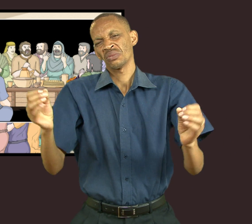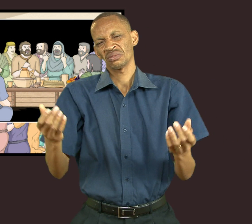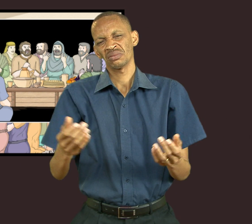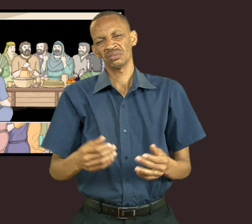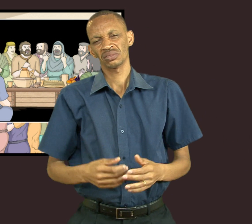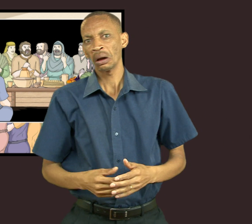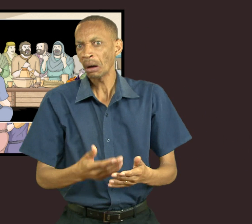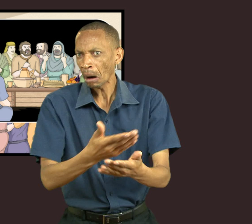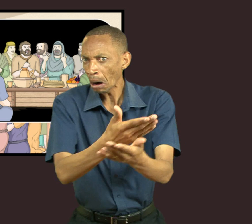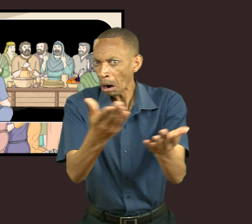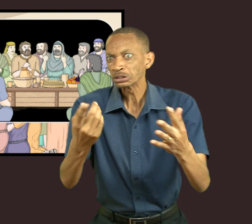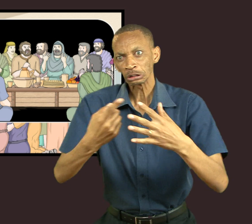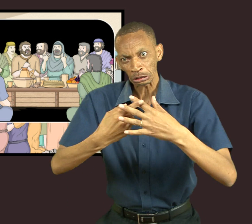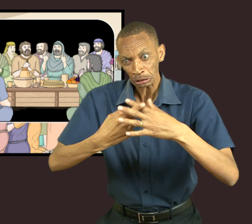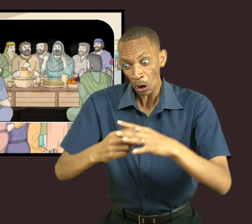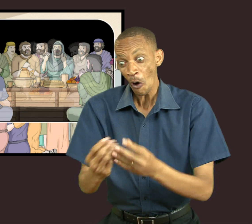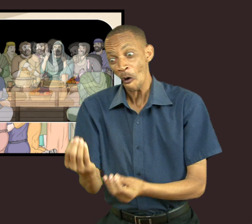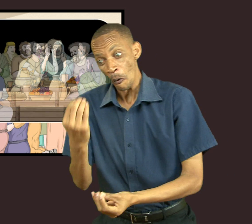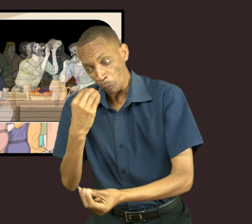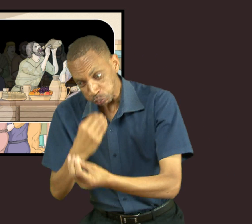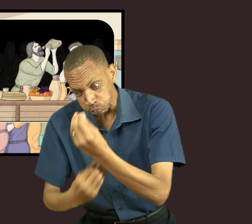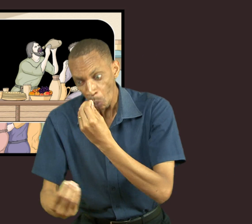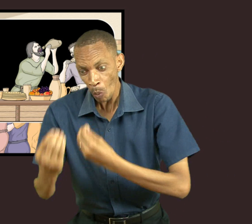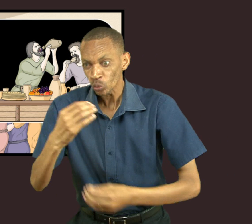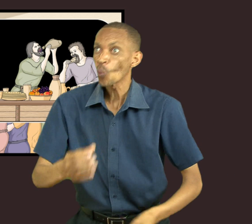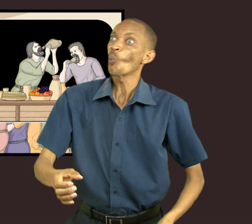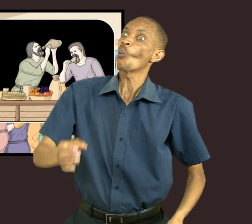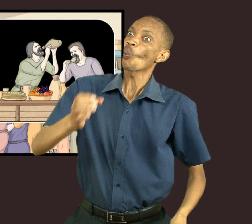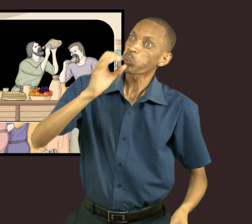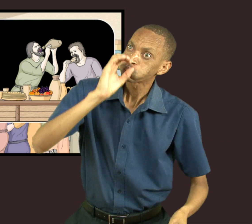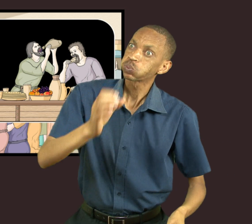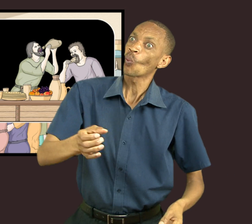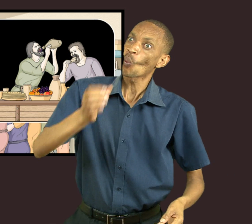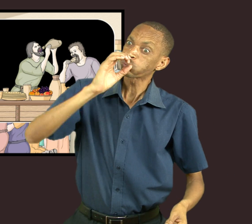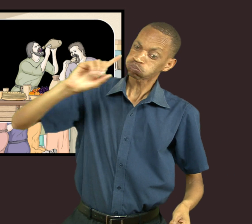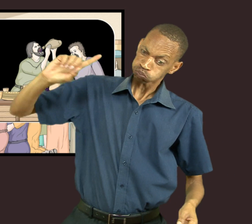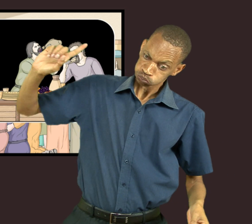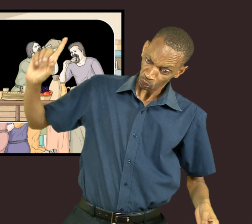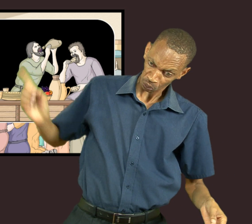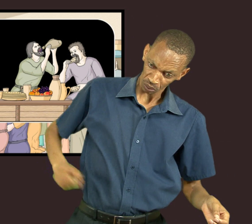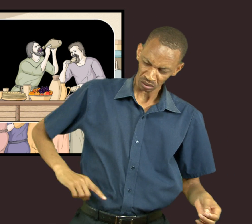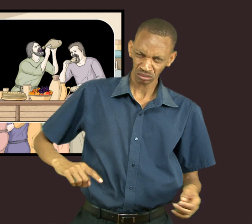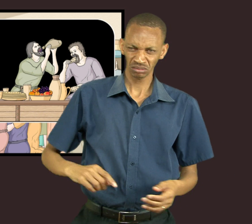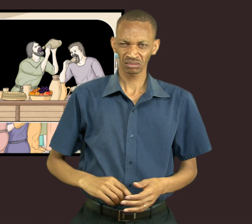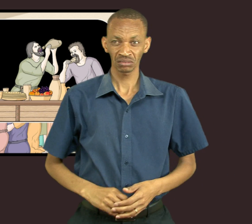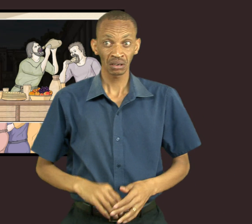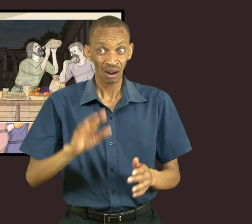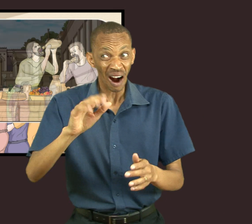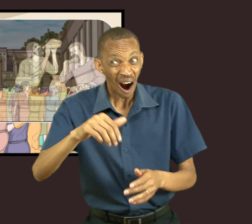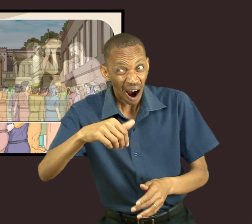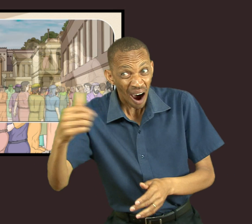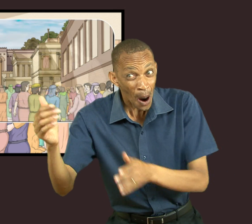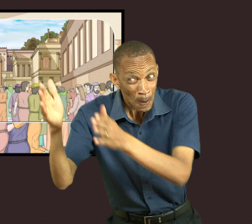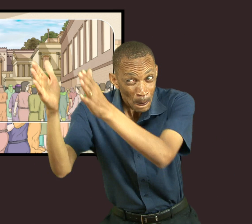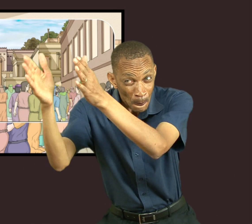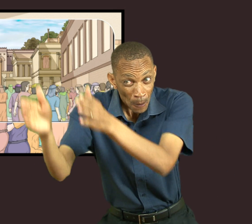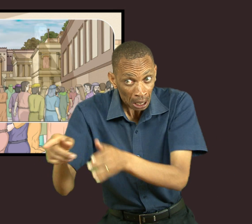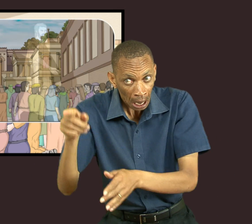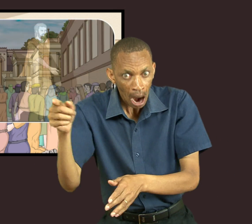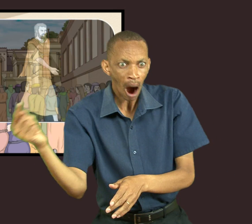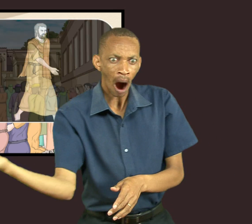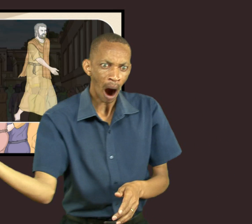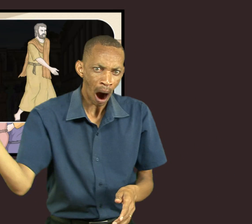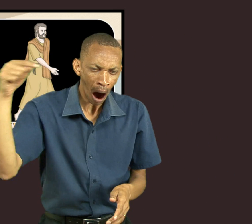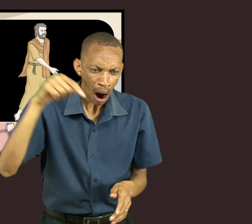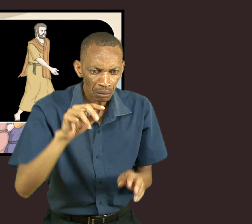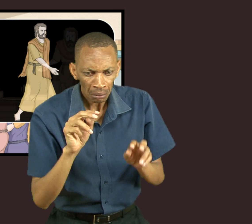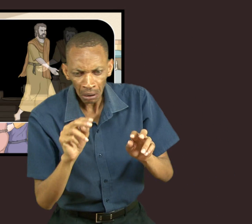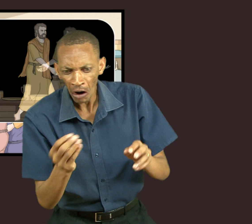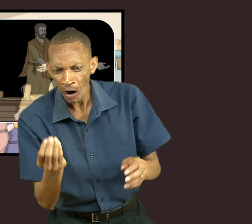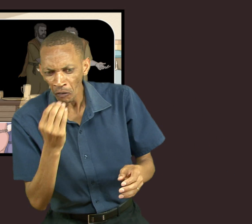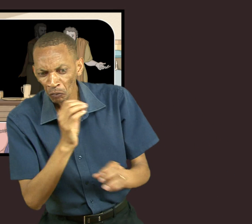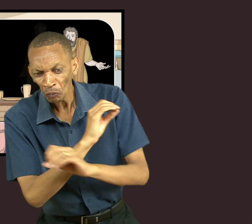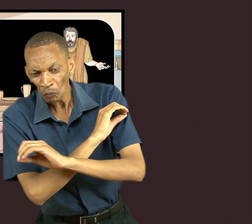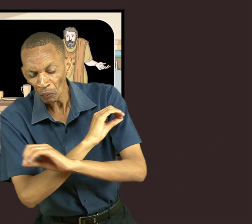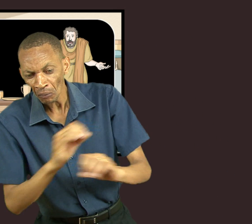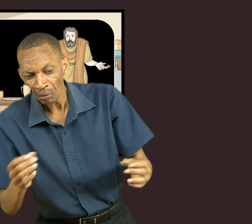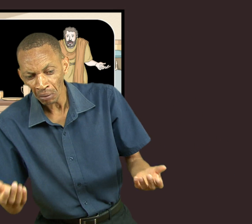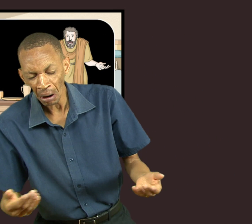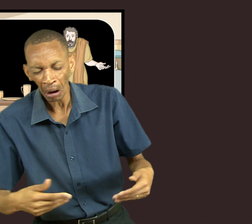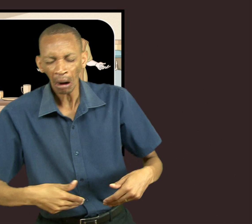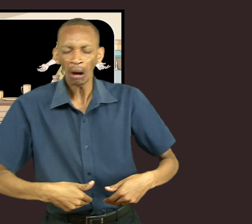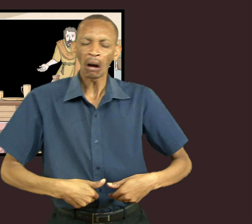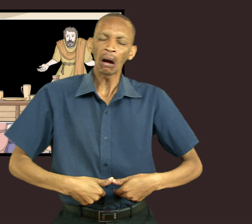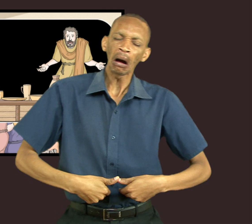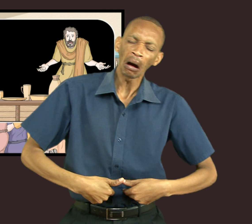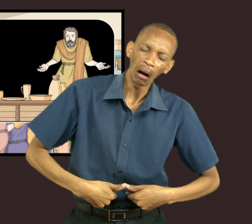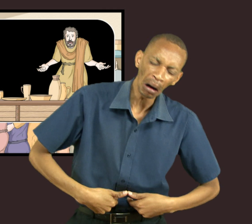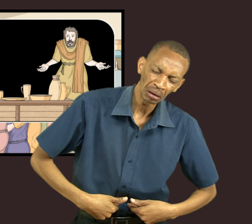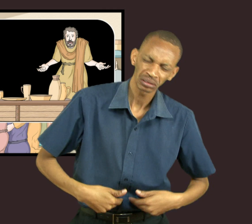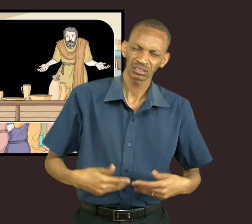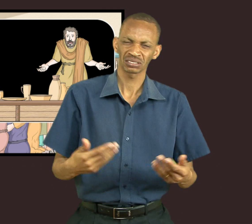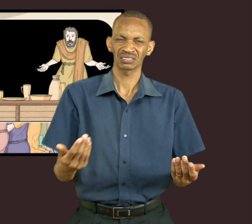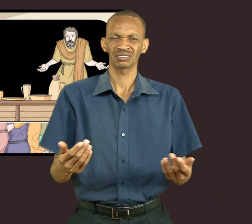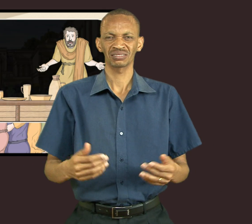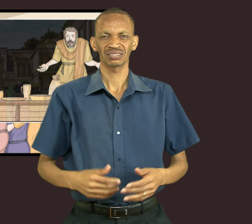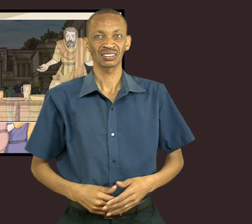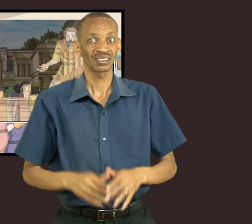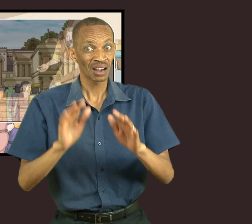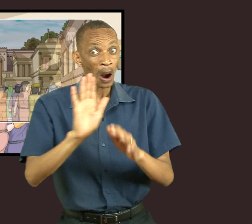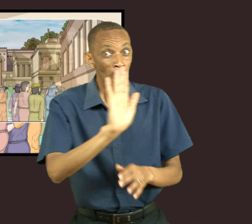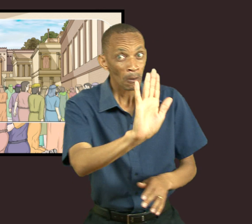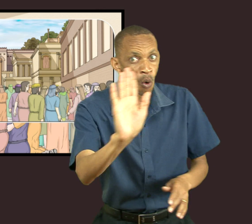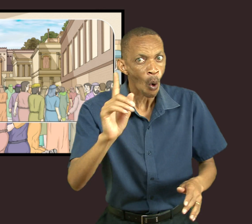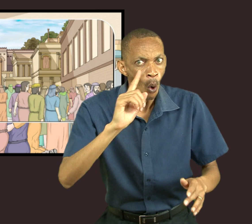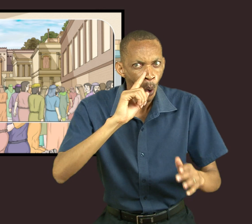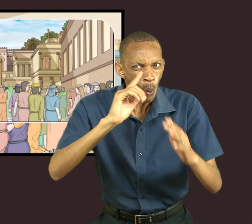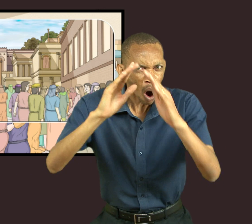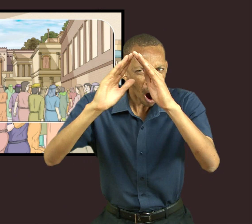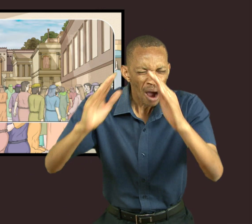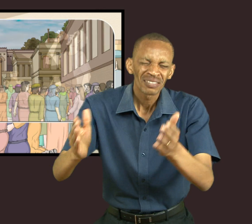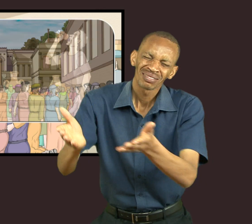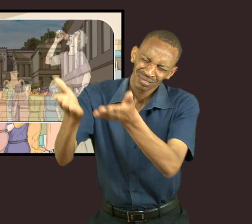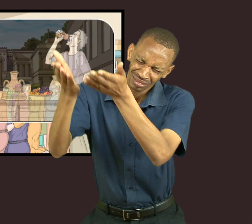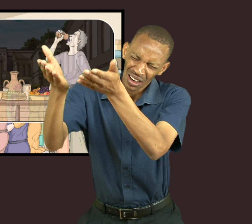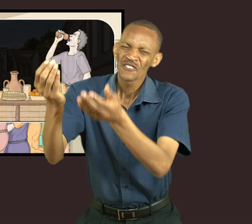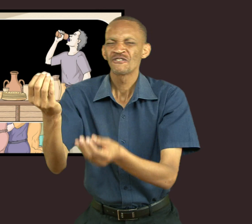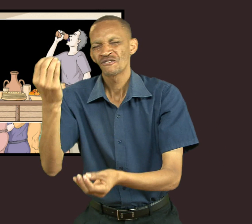For as you eat, each of you goes ahead without sharing his meal.